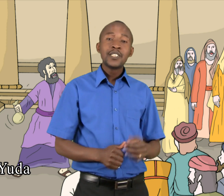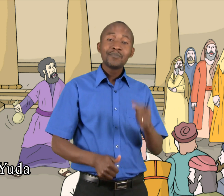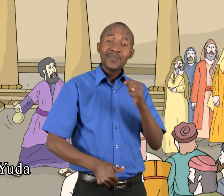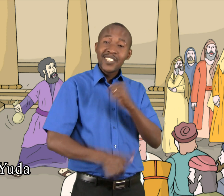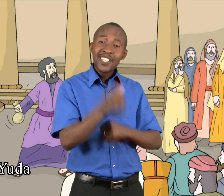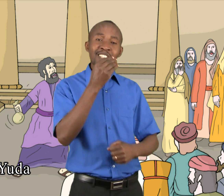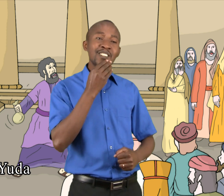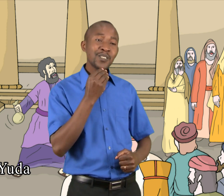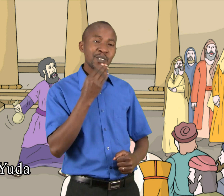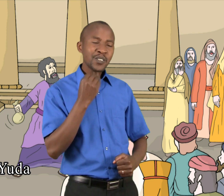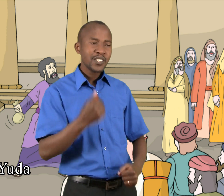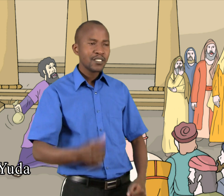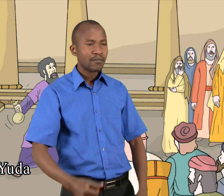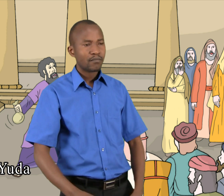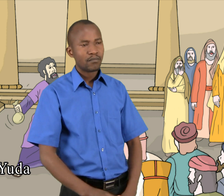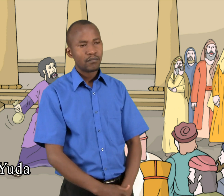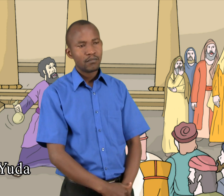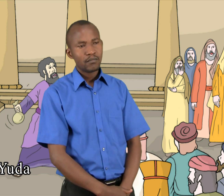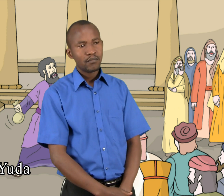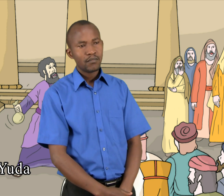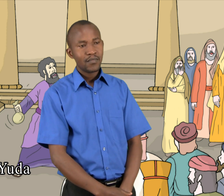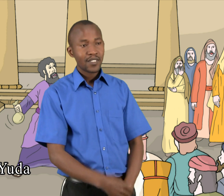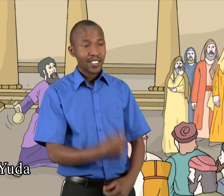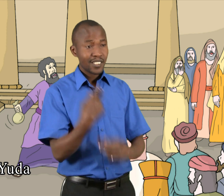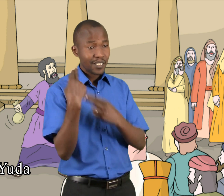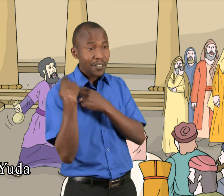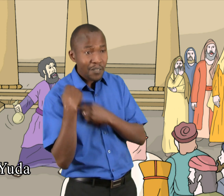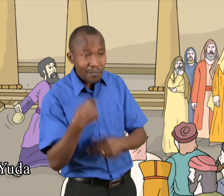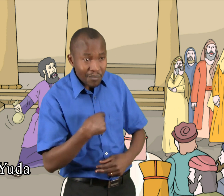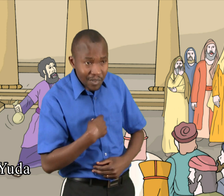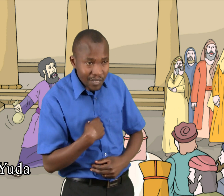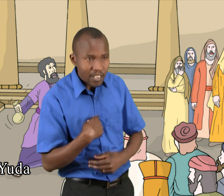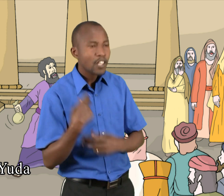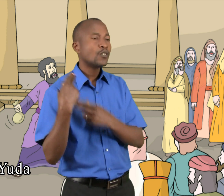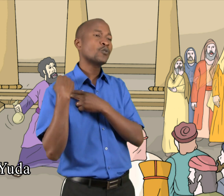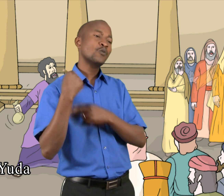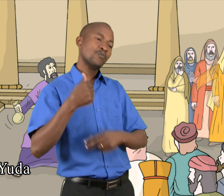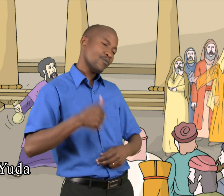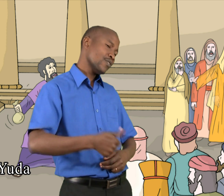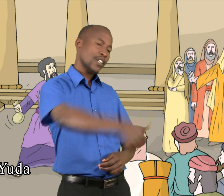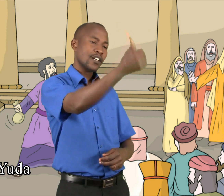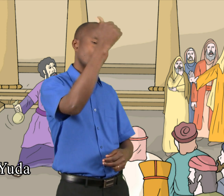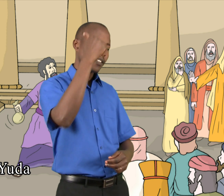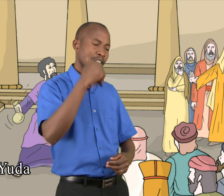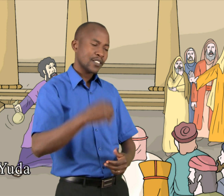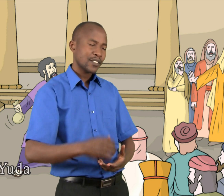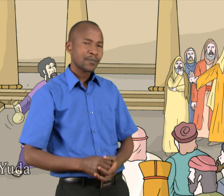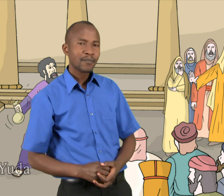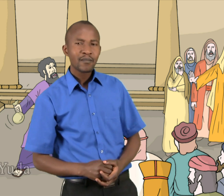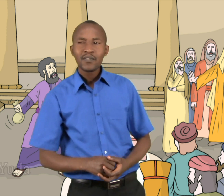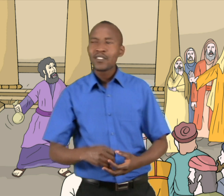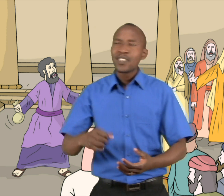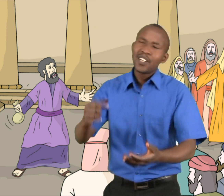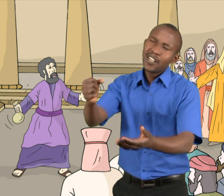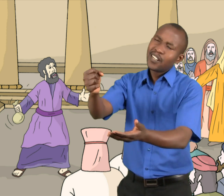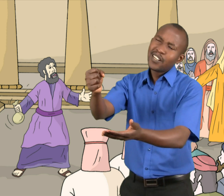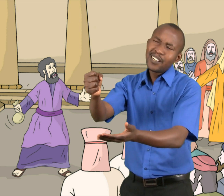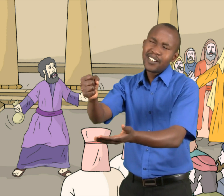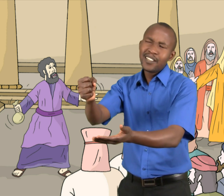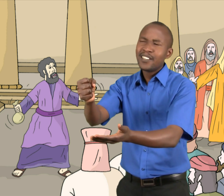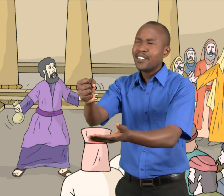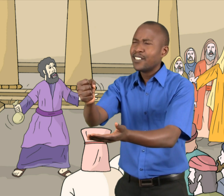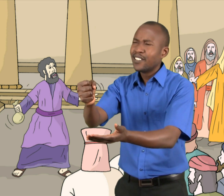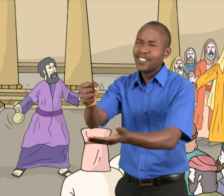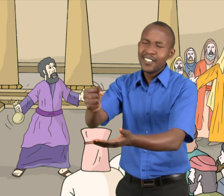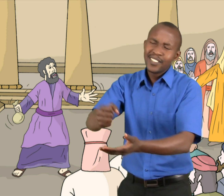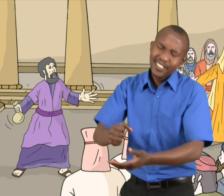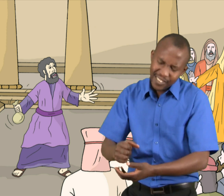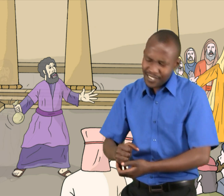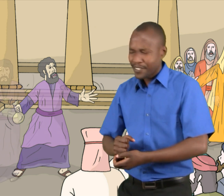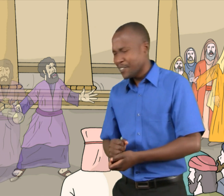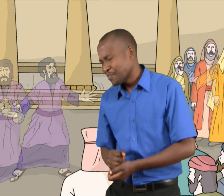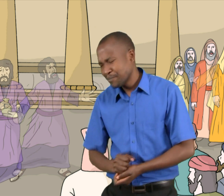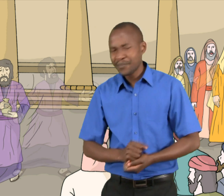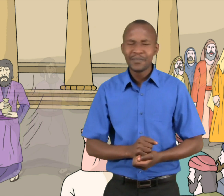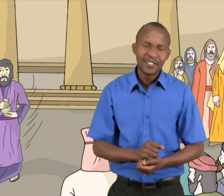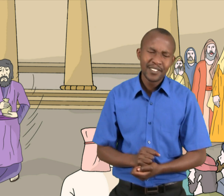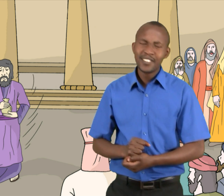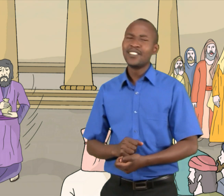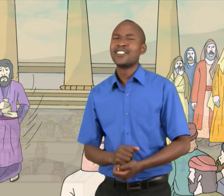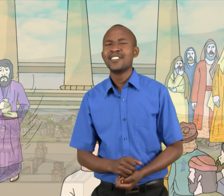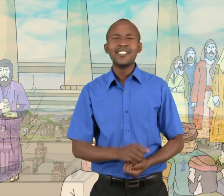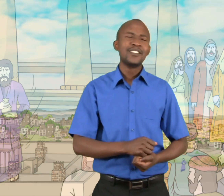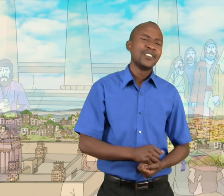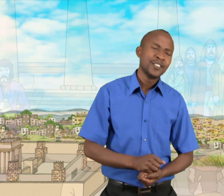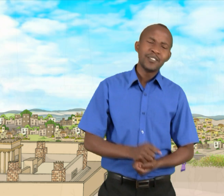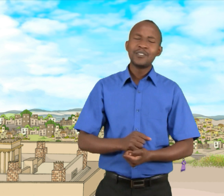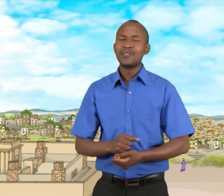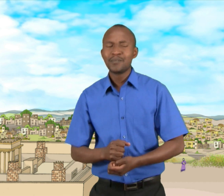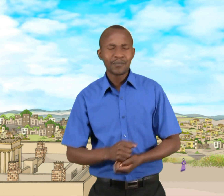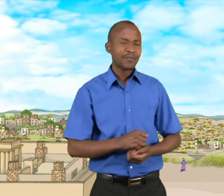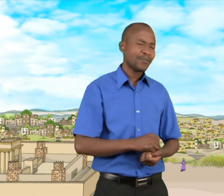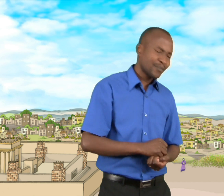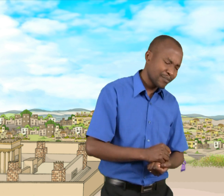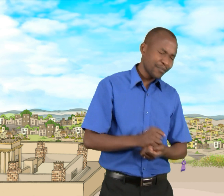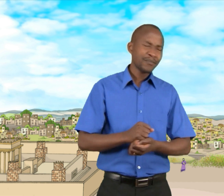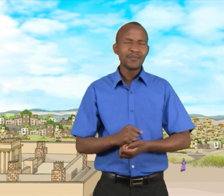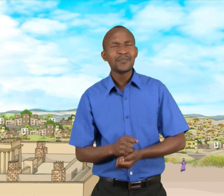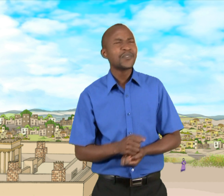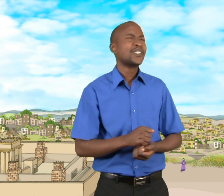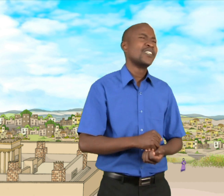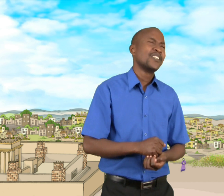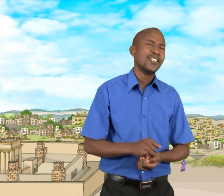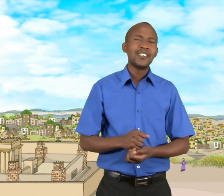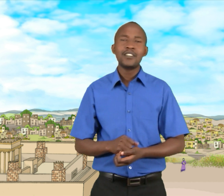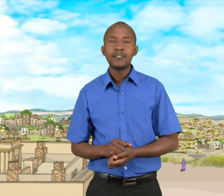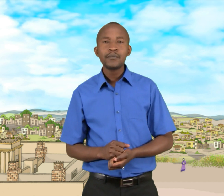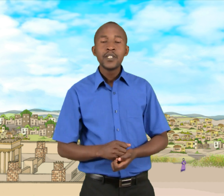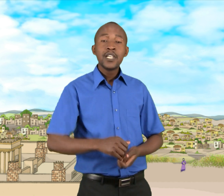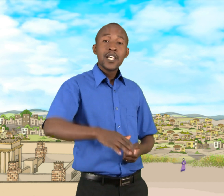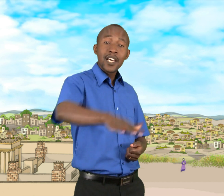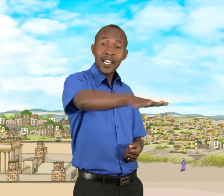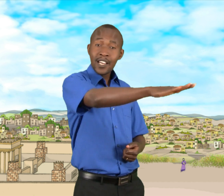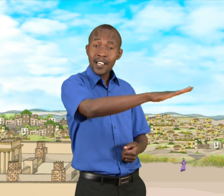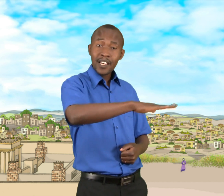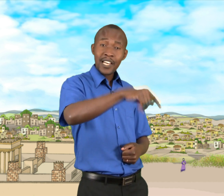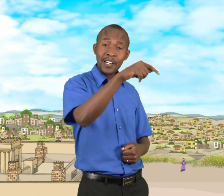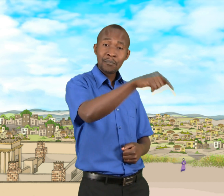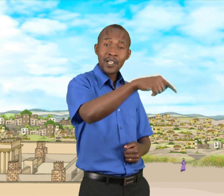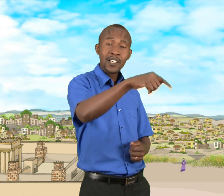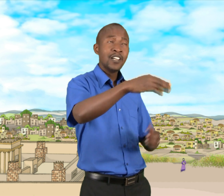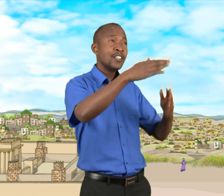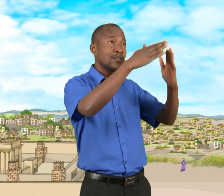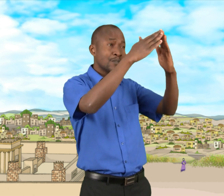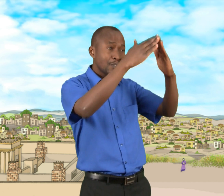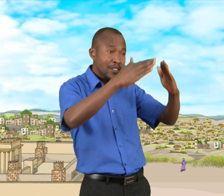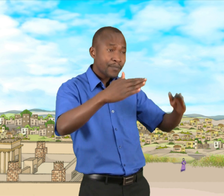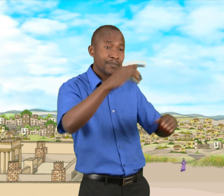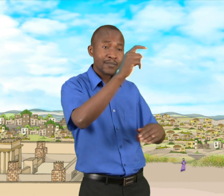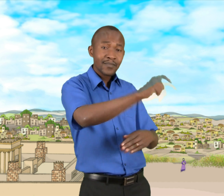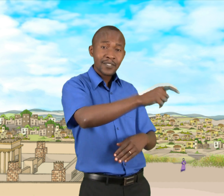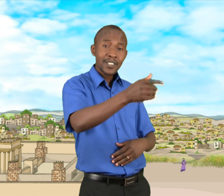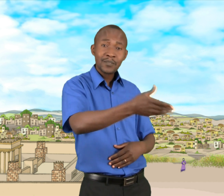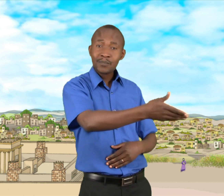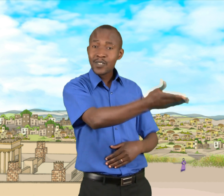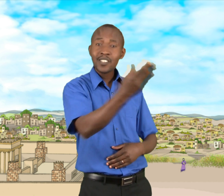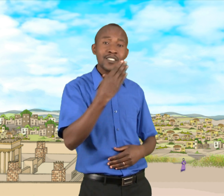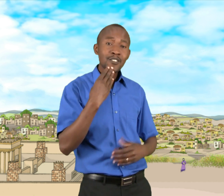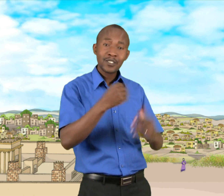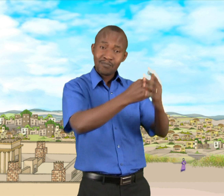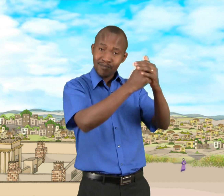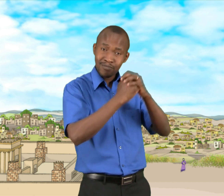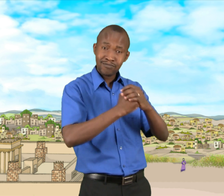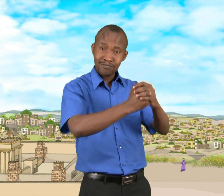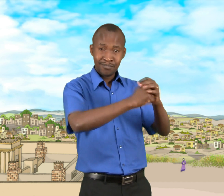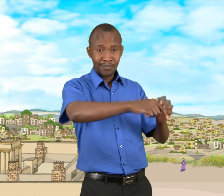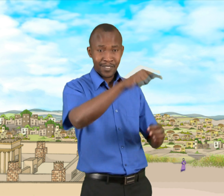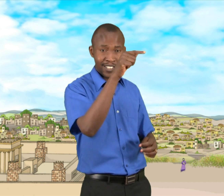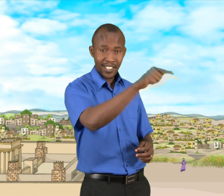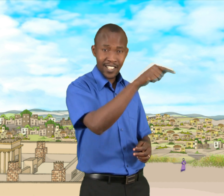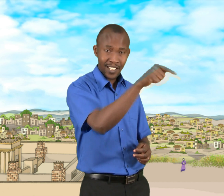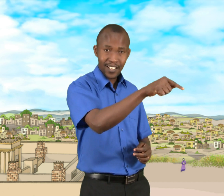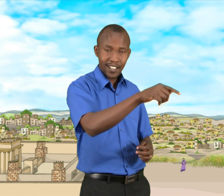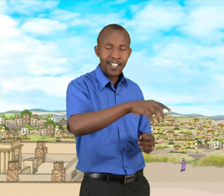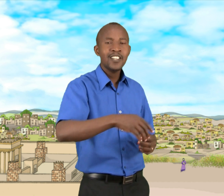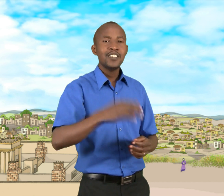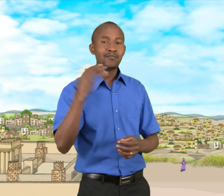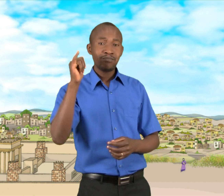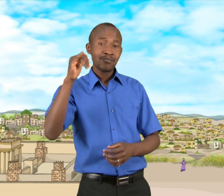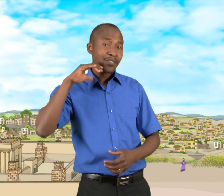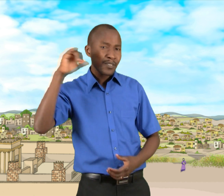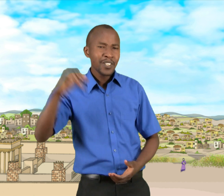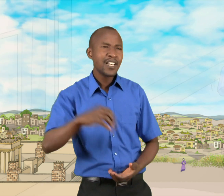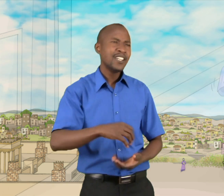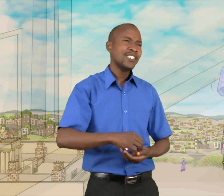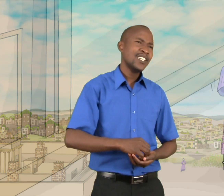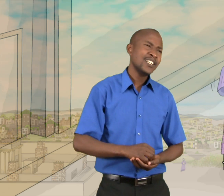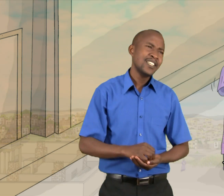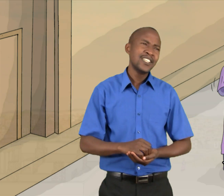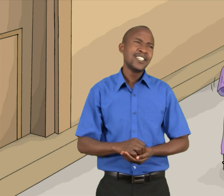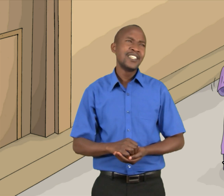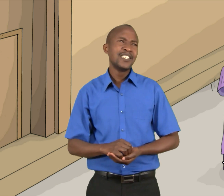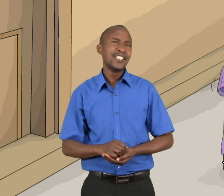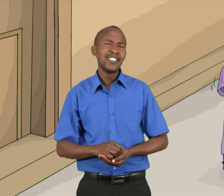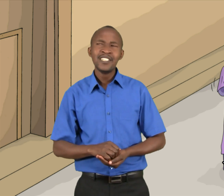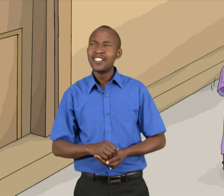“What is that to us?” they replied. “You bear the responsibility.”